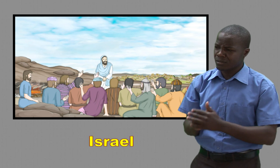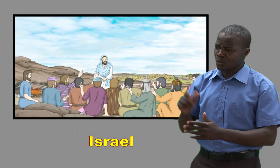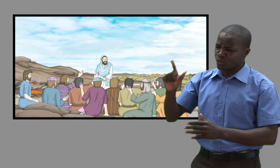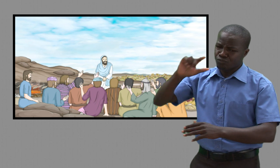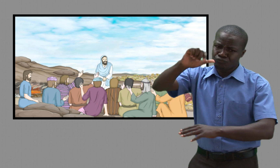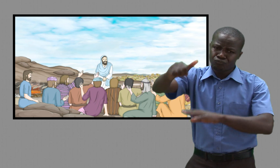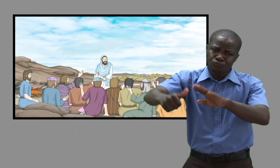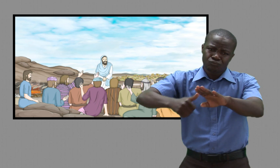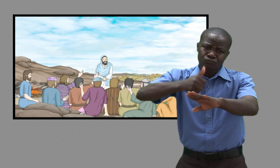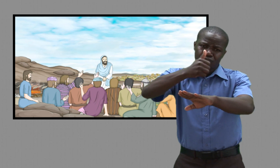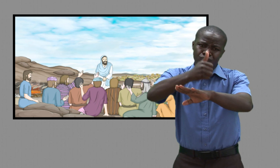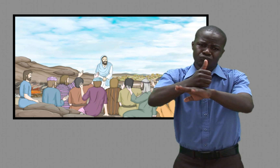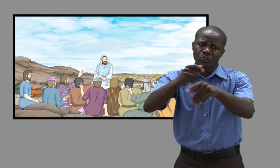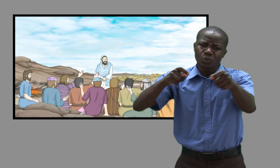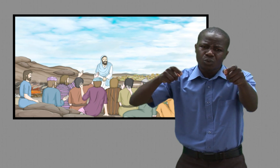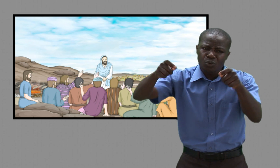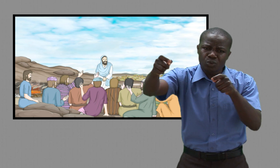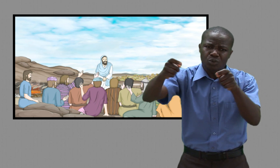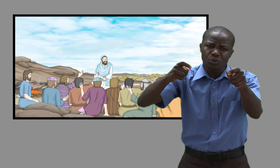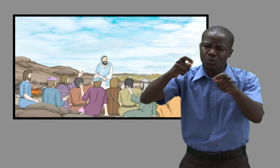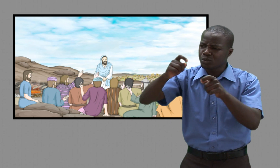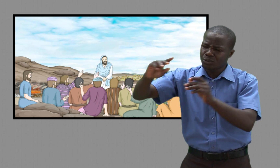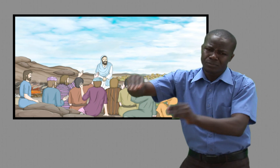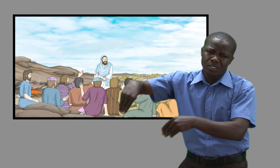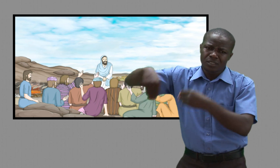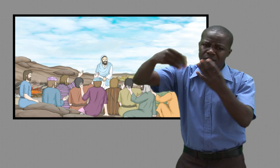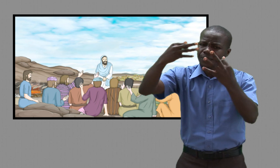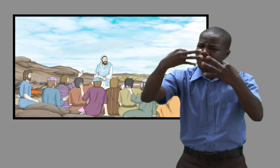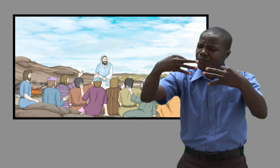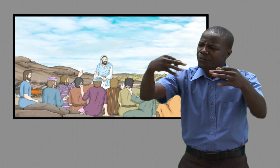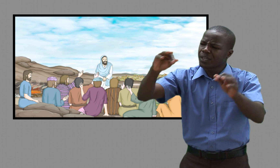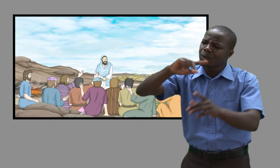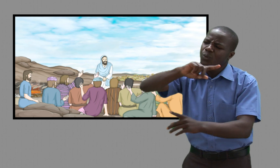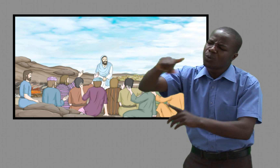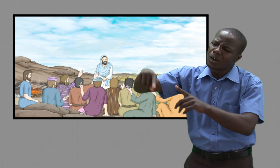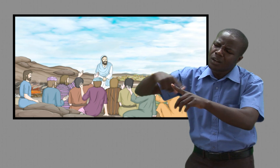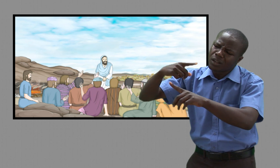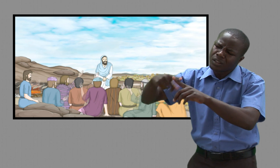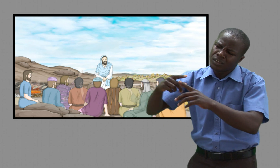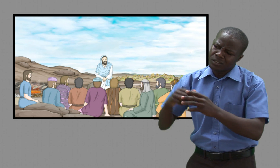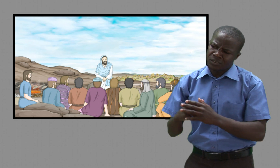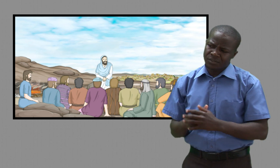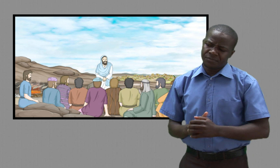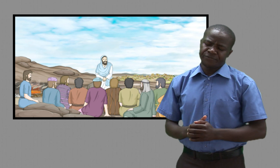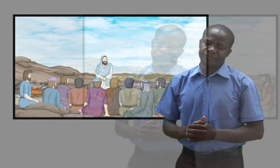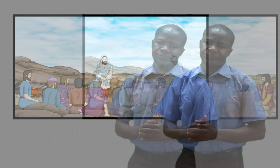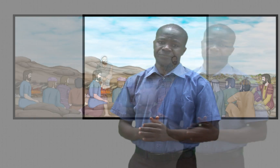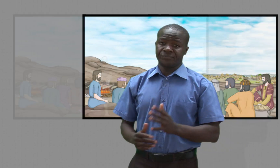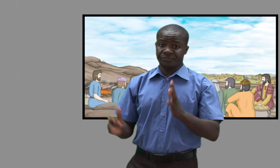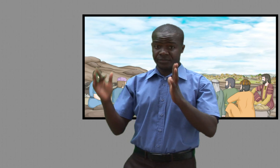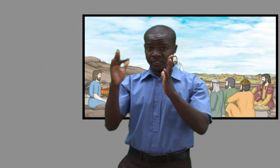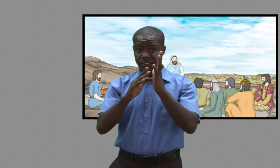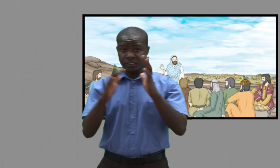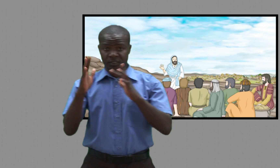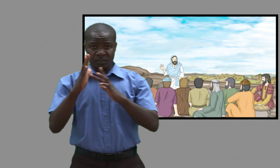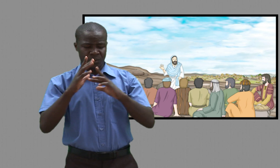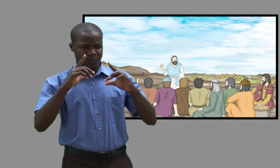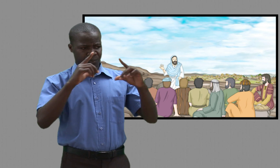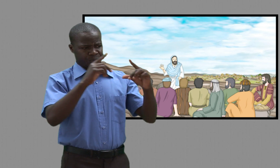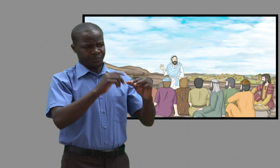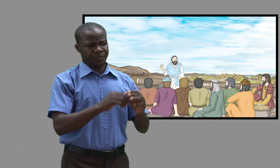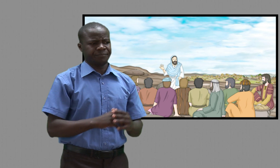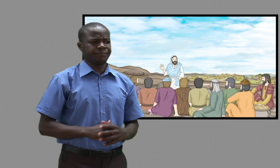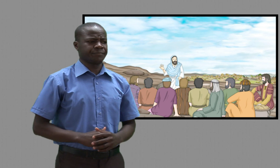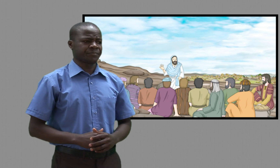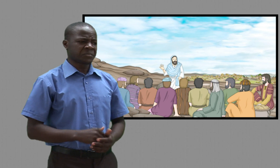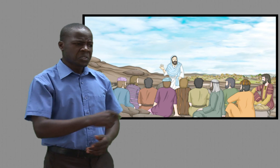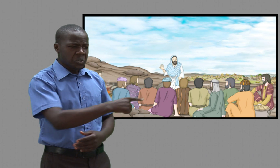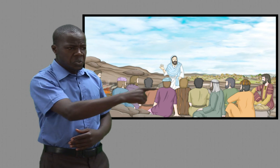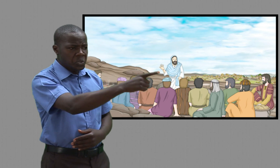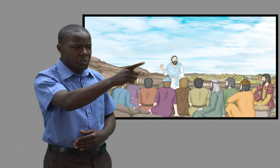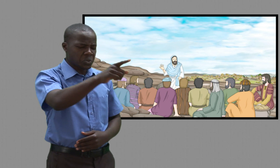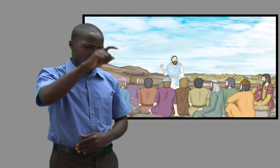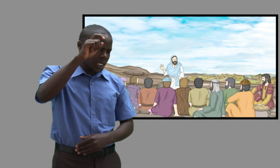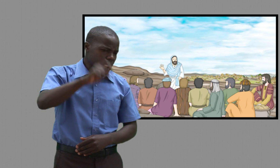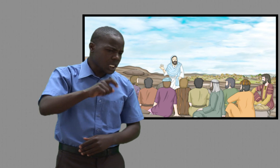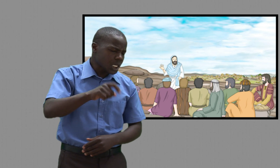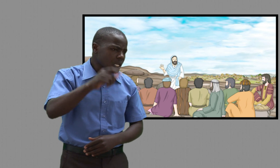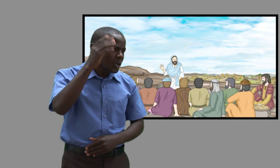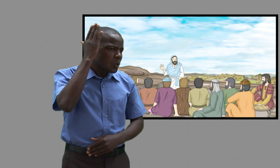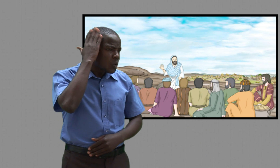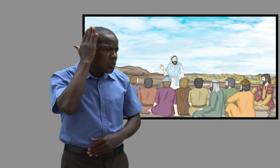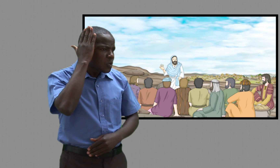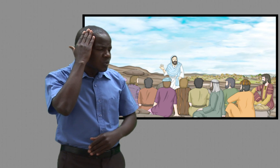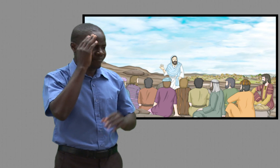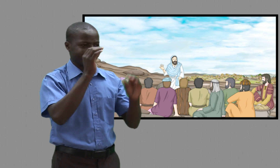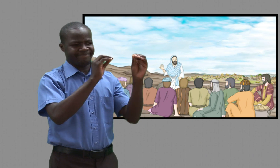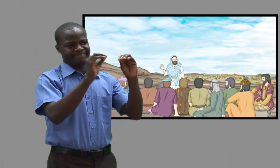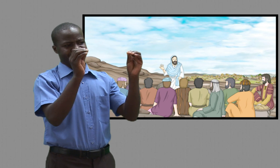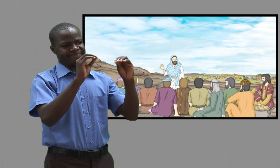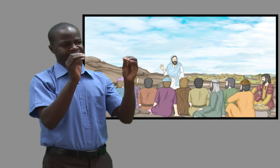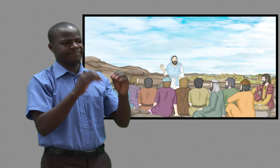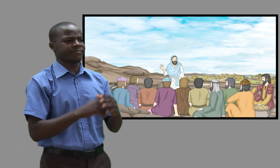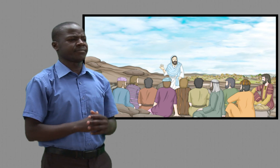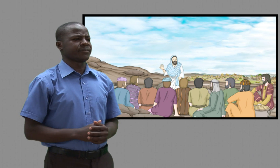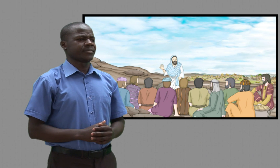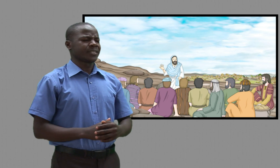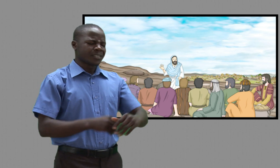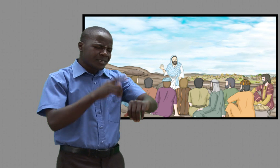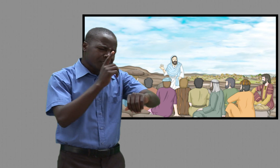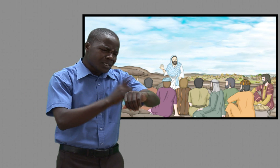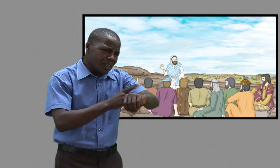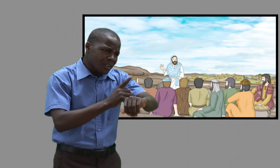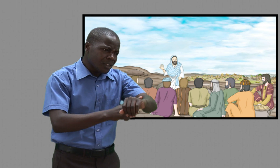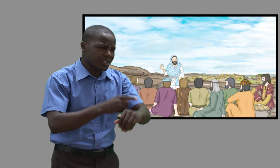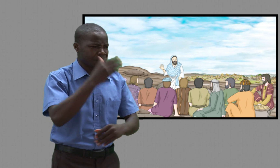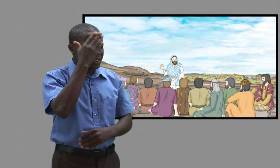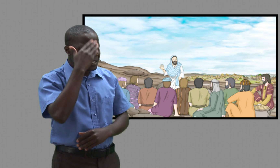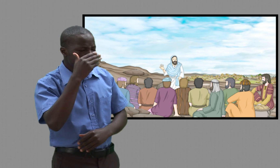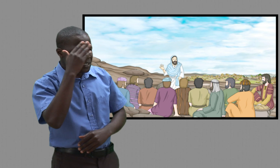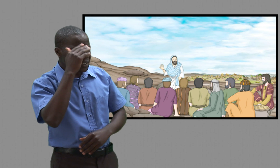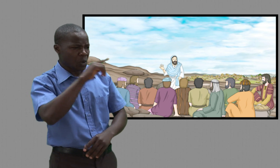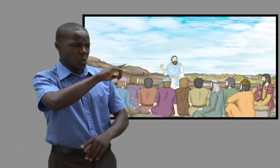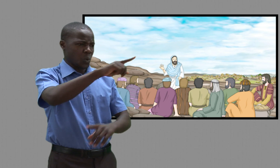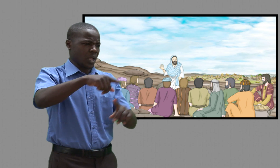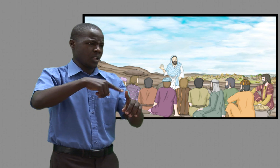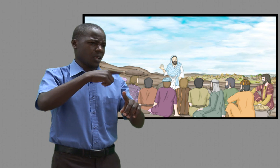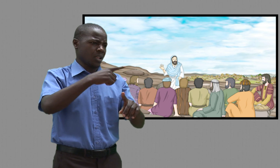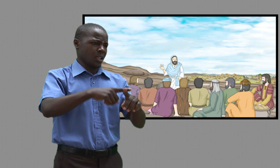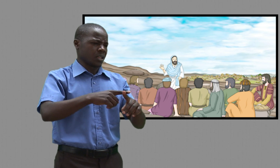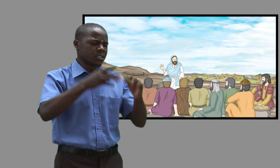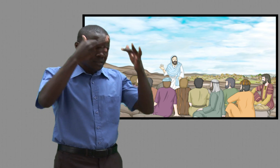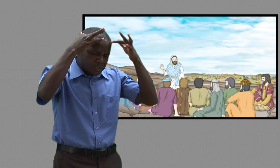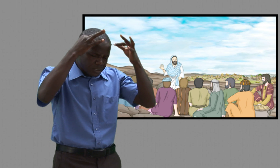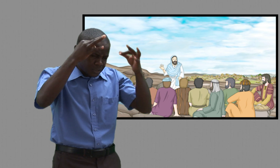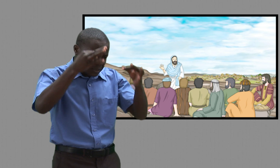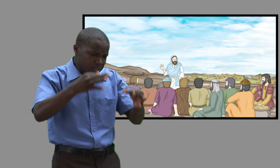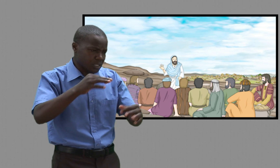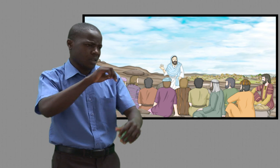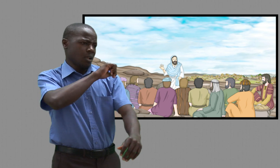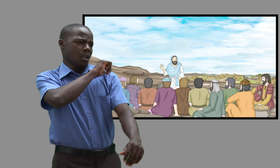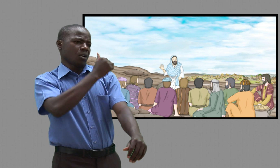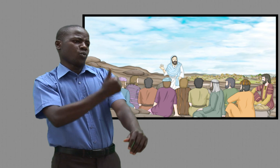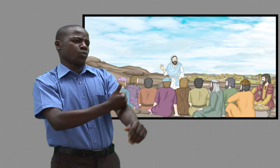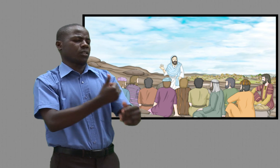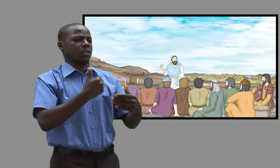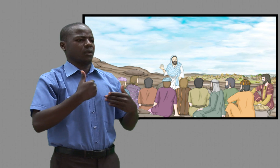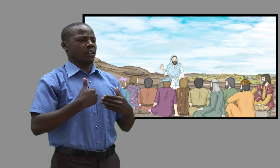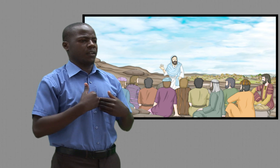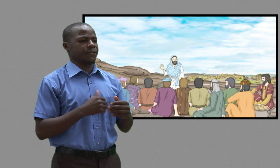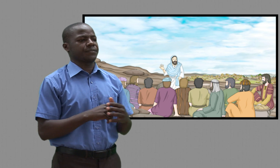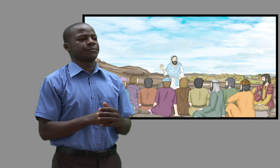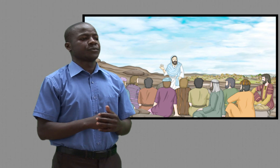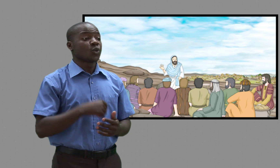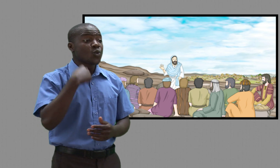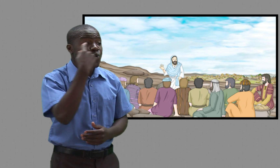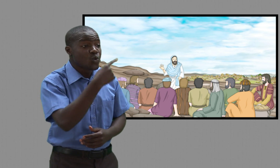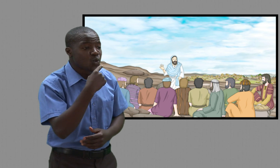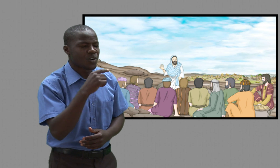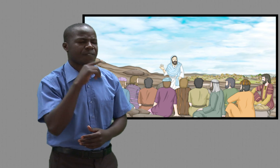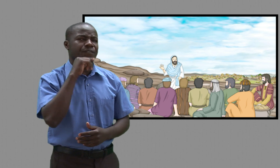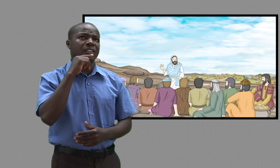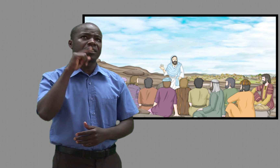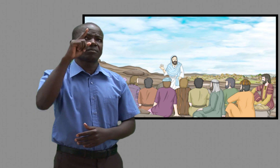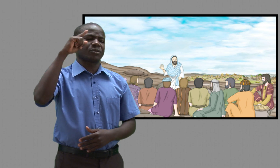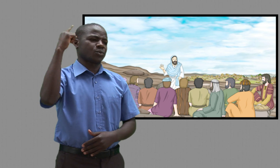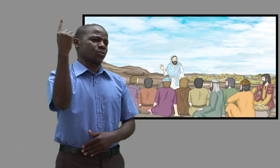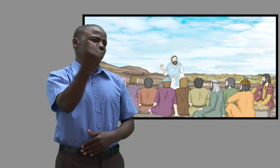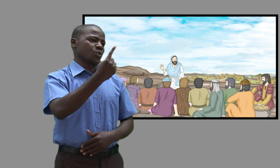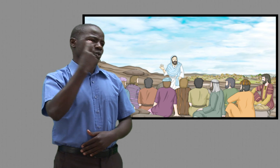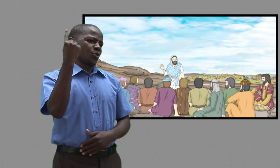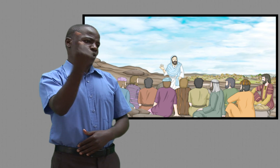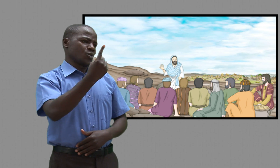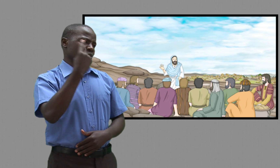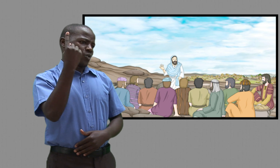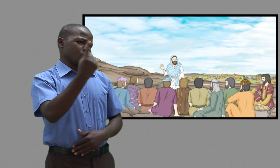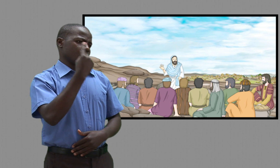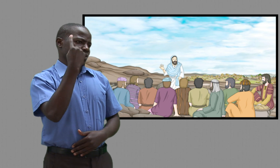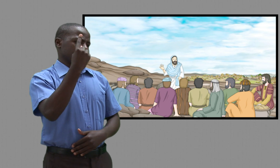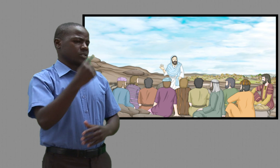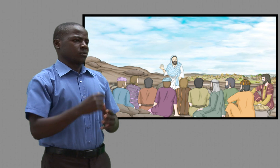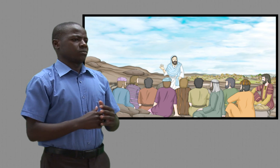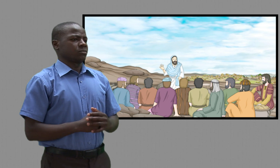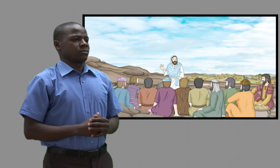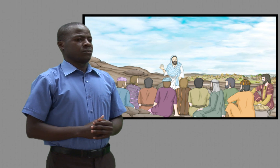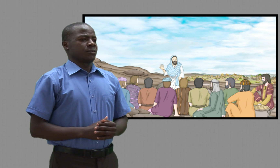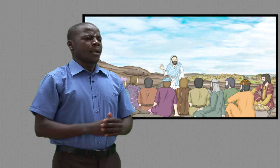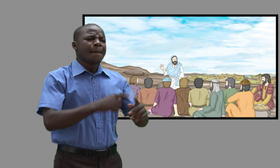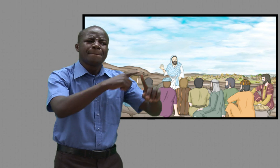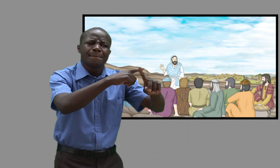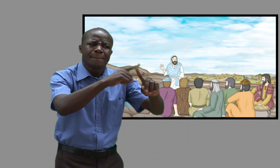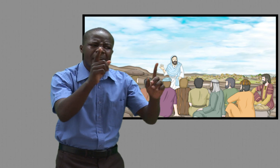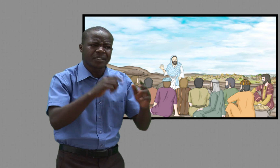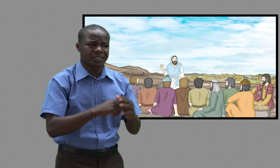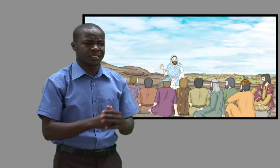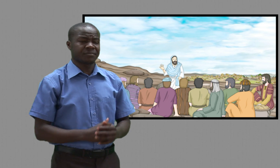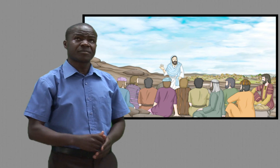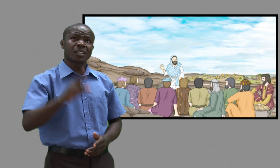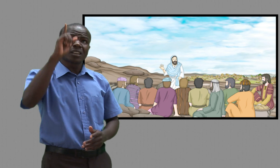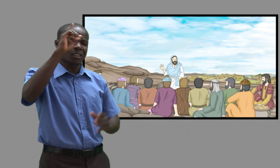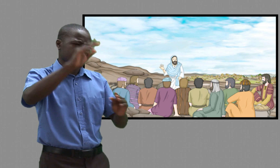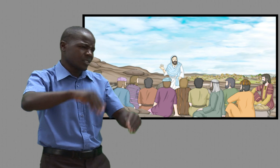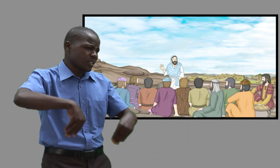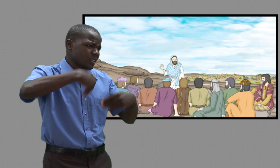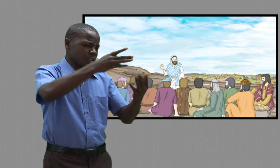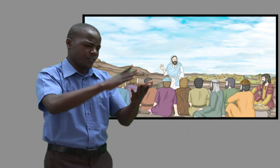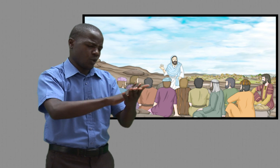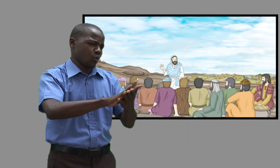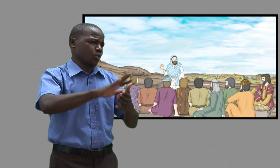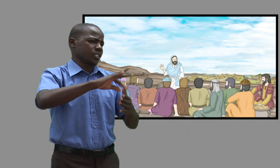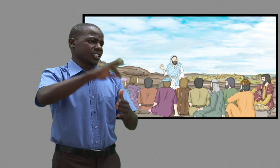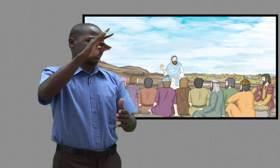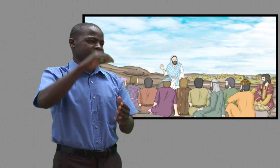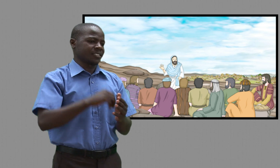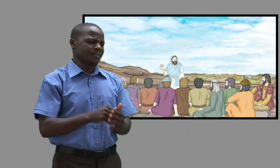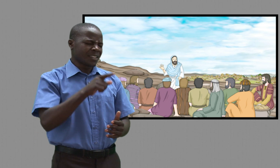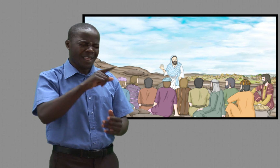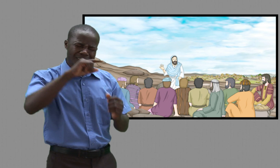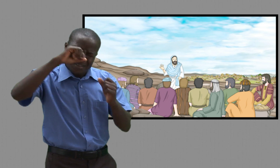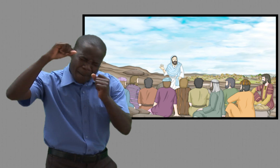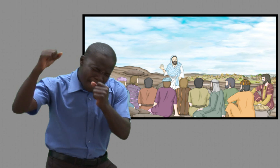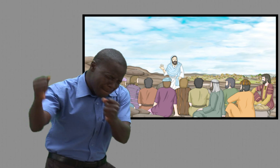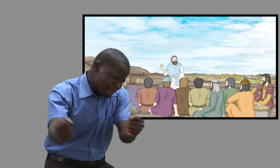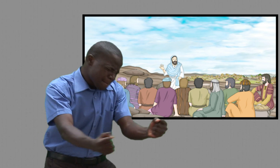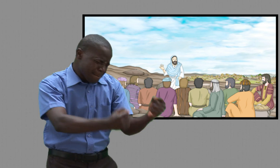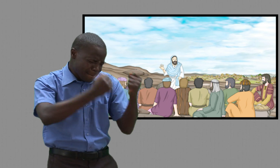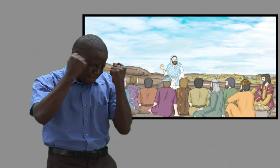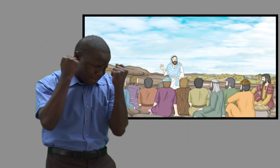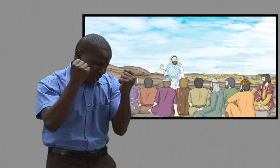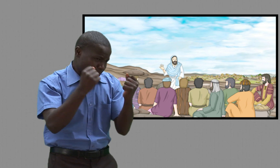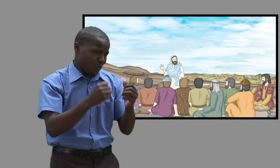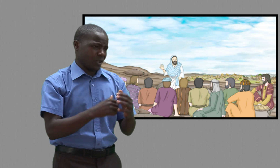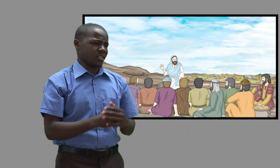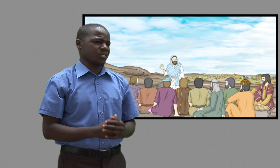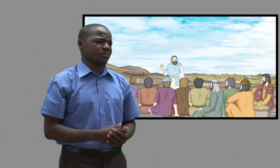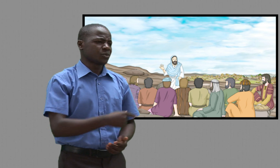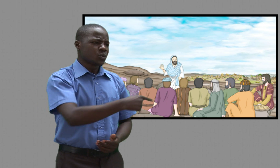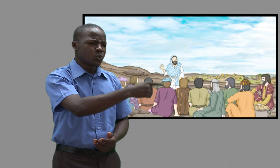Jesus replied, “It is not for you to know times or seasons that the Father has fixed by His own authority.